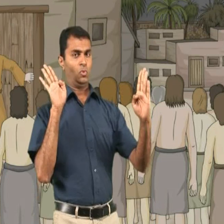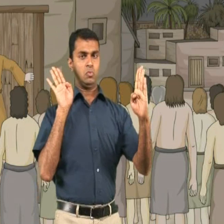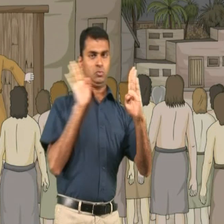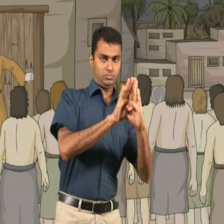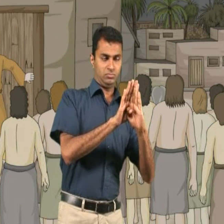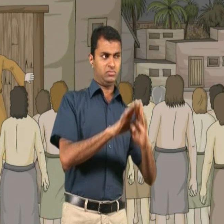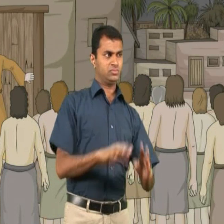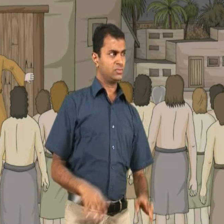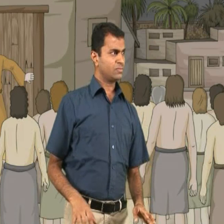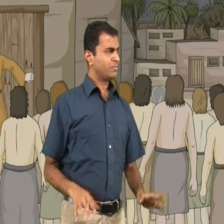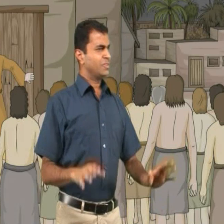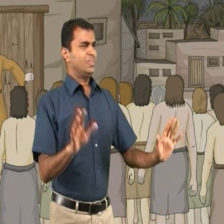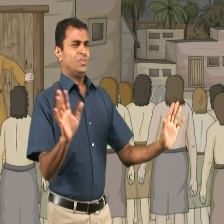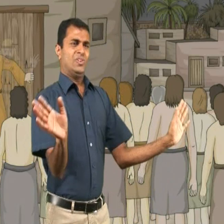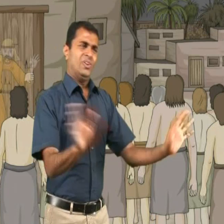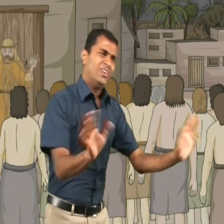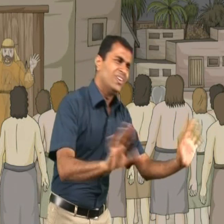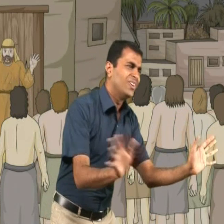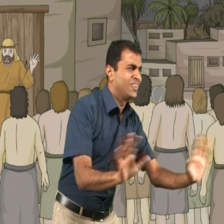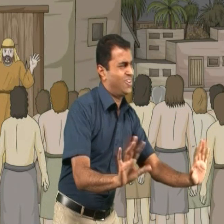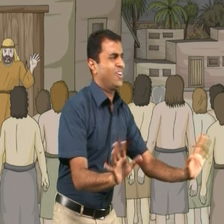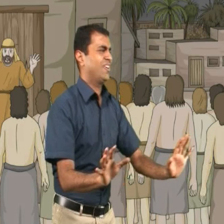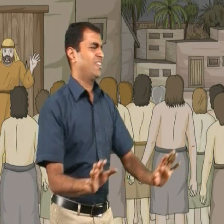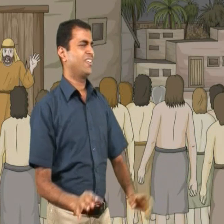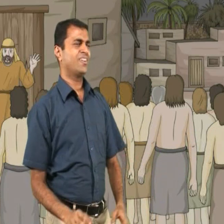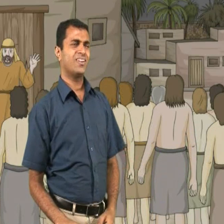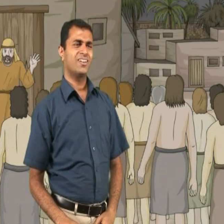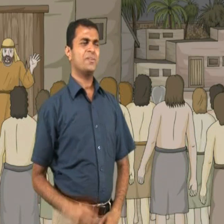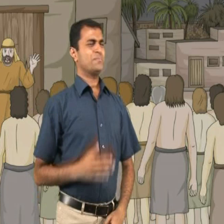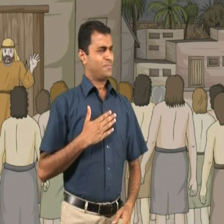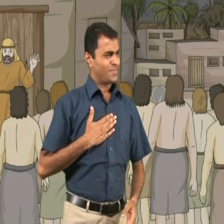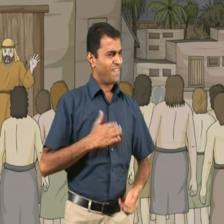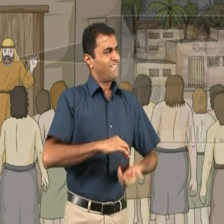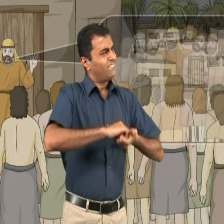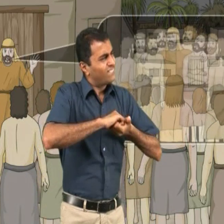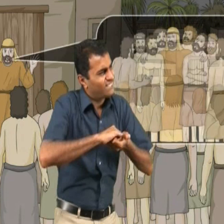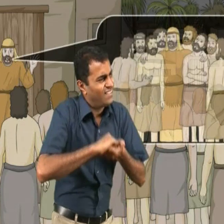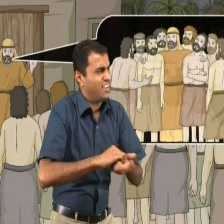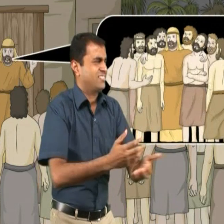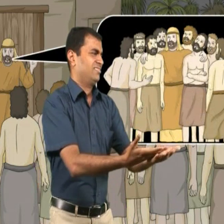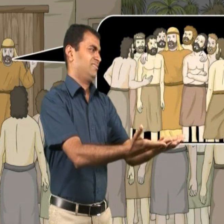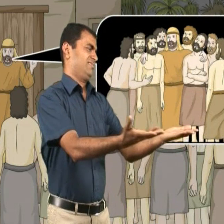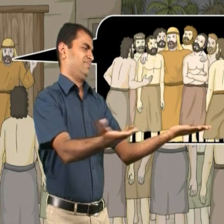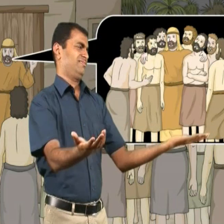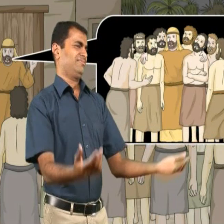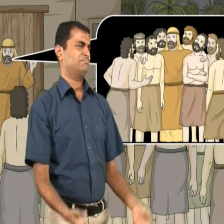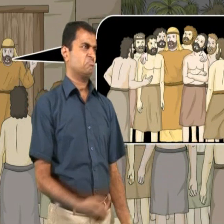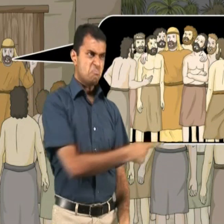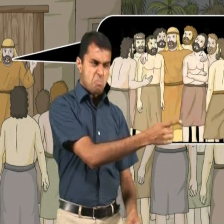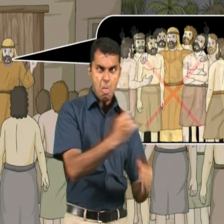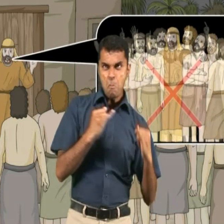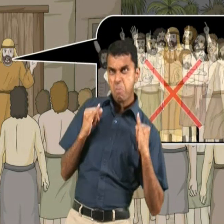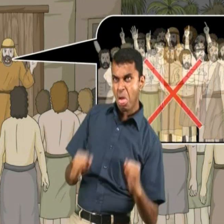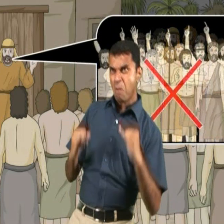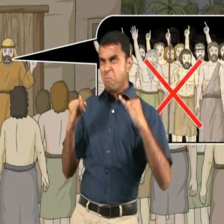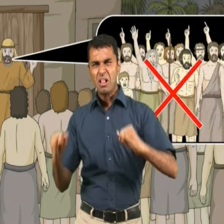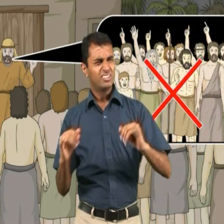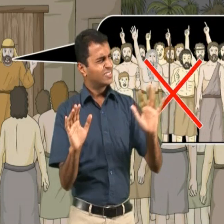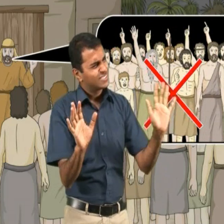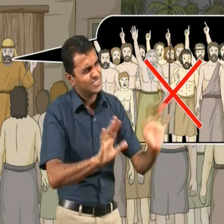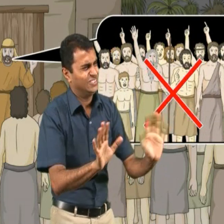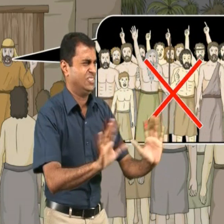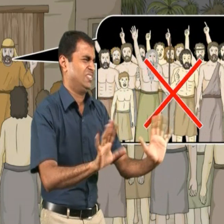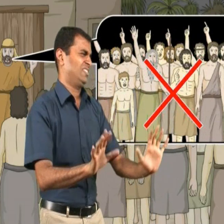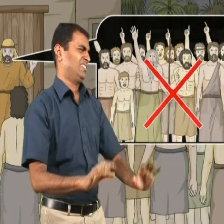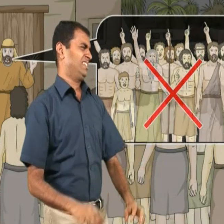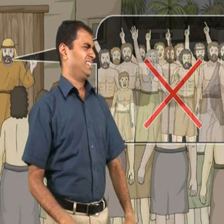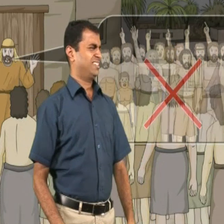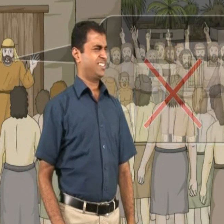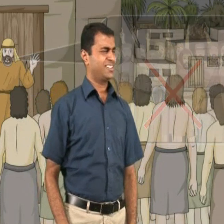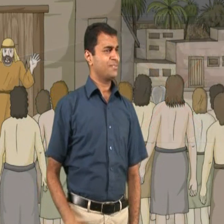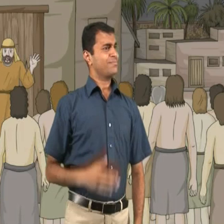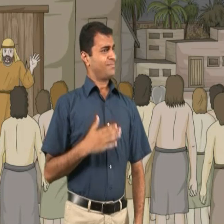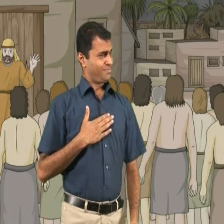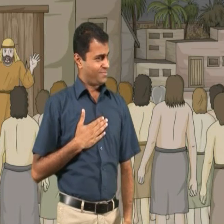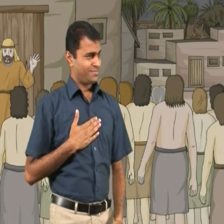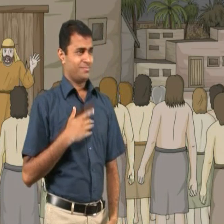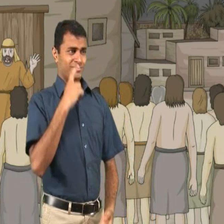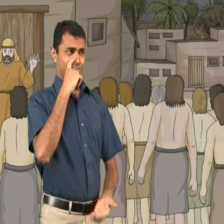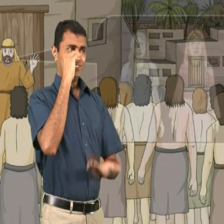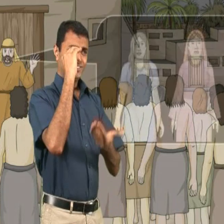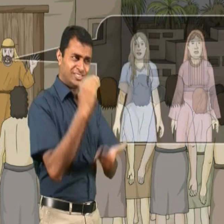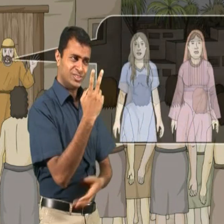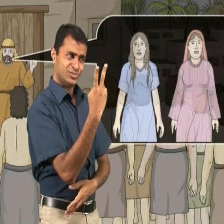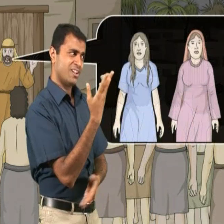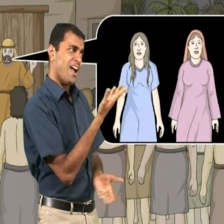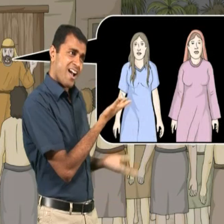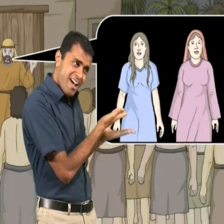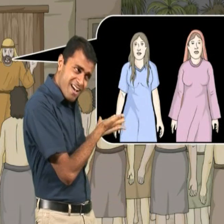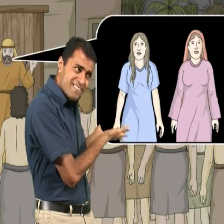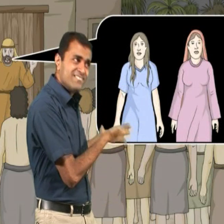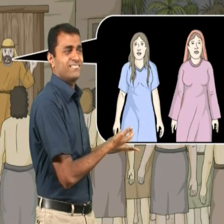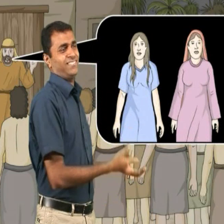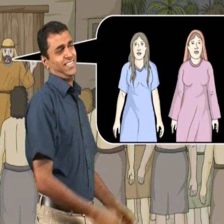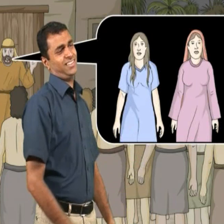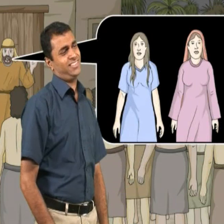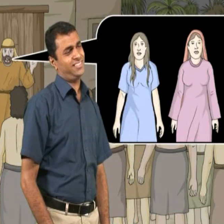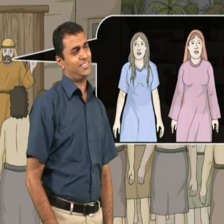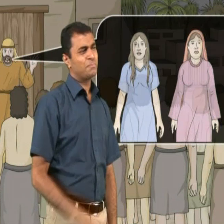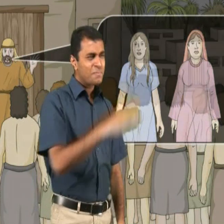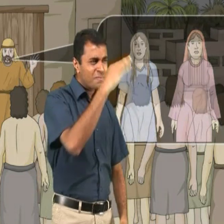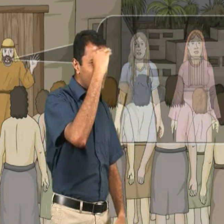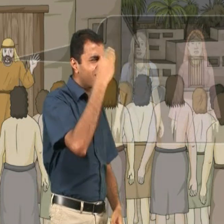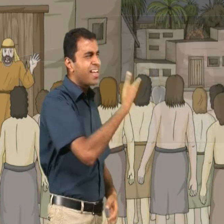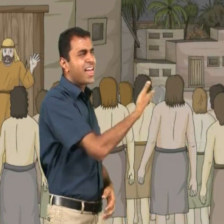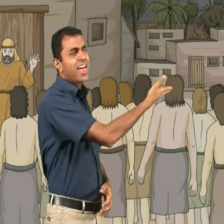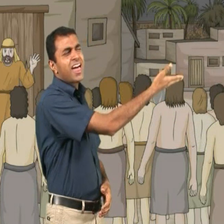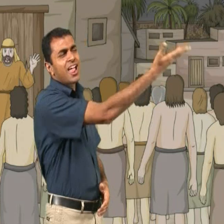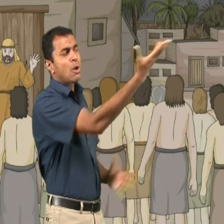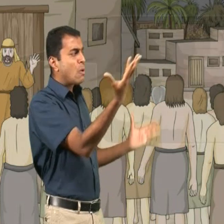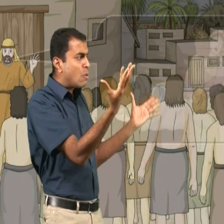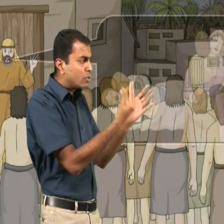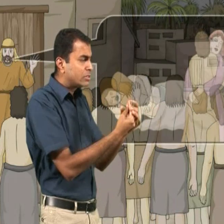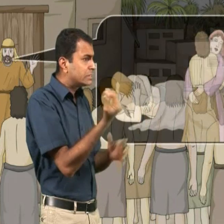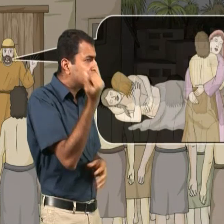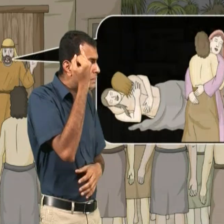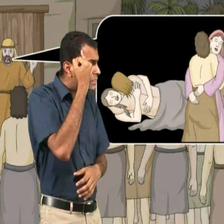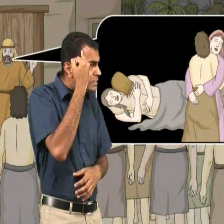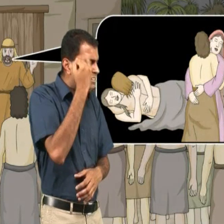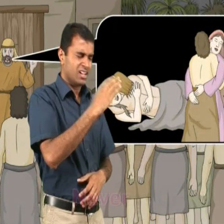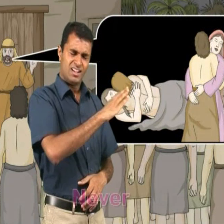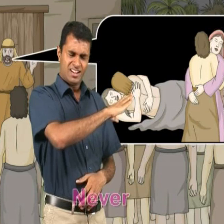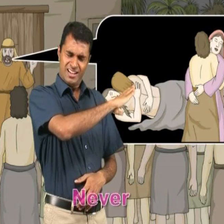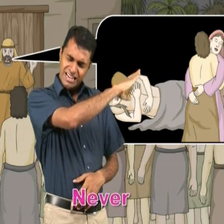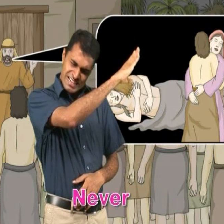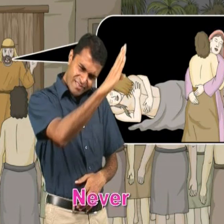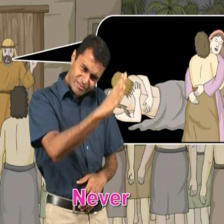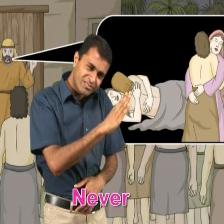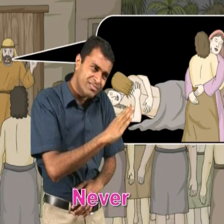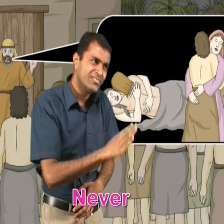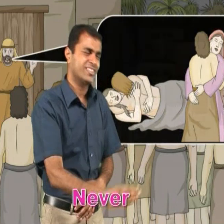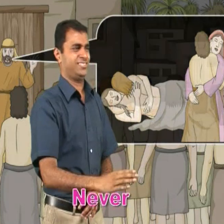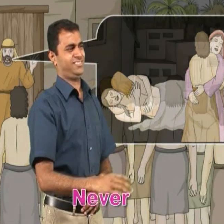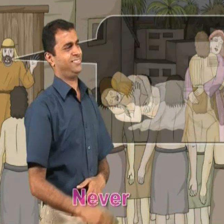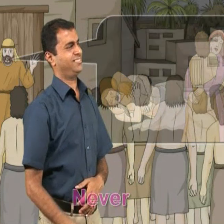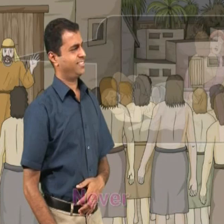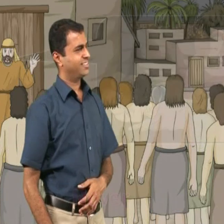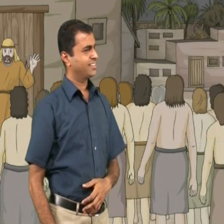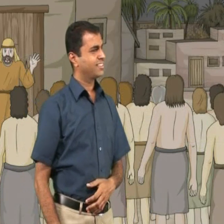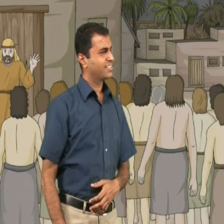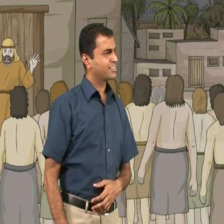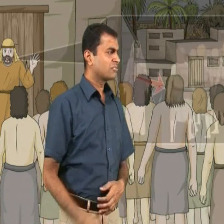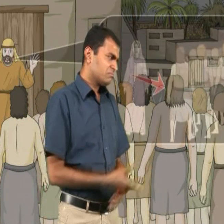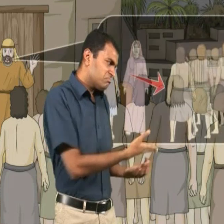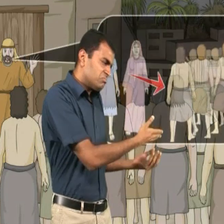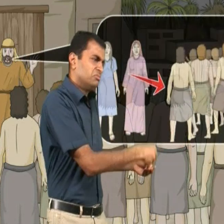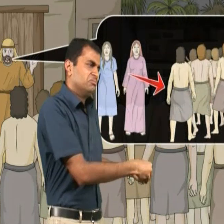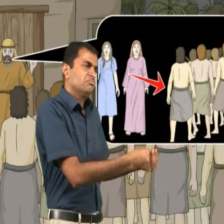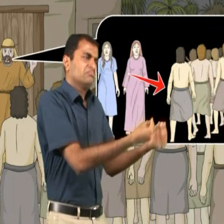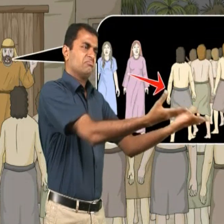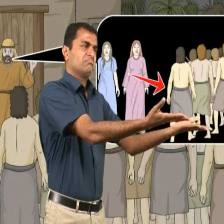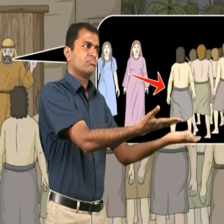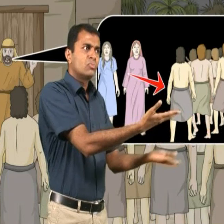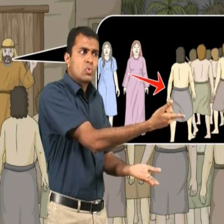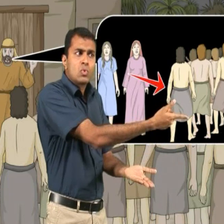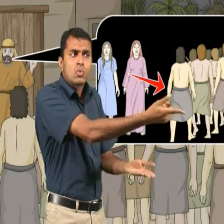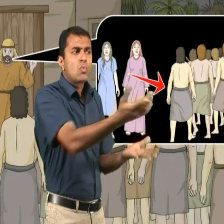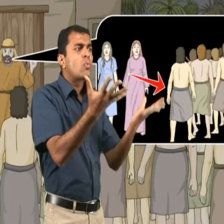“Please, my brothers,” he pleaded, “don’t do such a wicked thing! Look, I have two daughters who have never slept with a man.